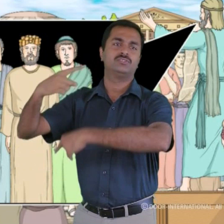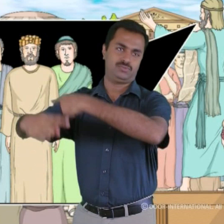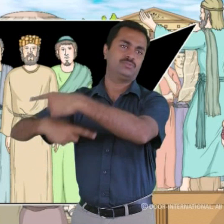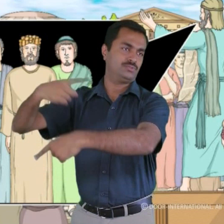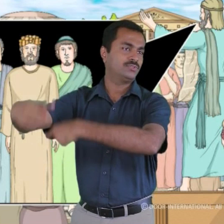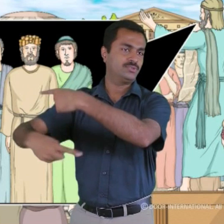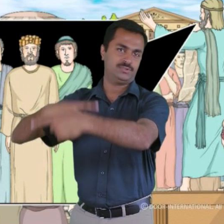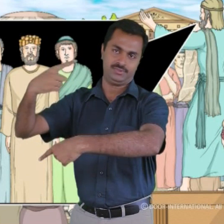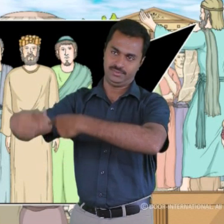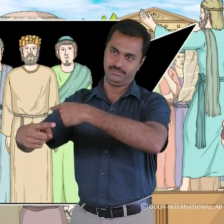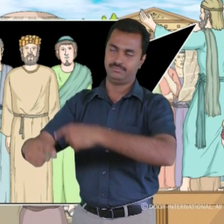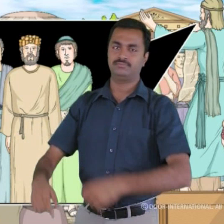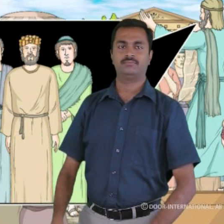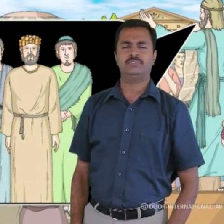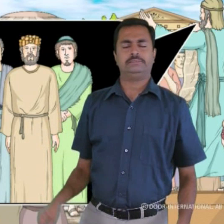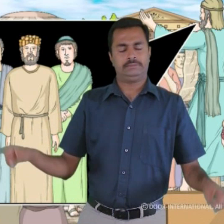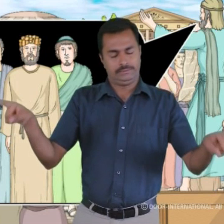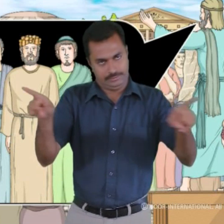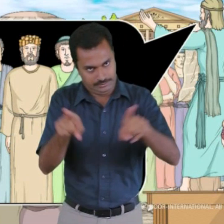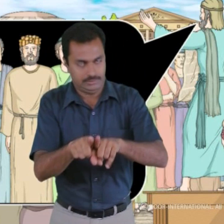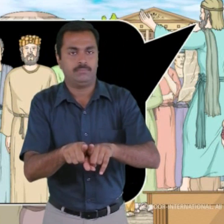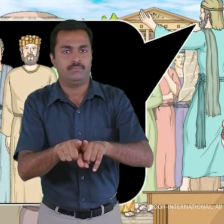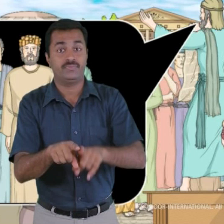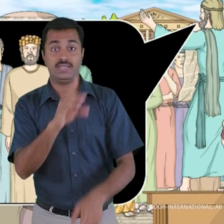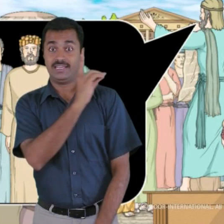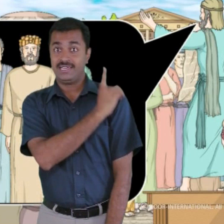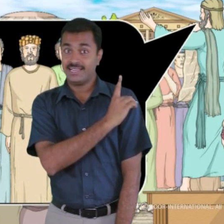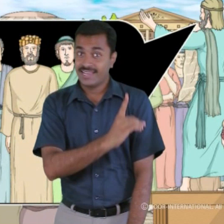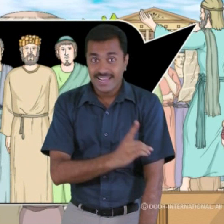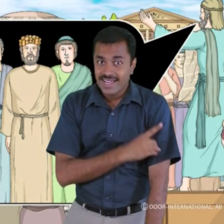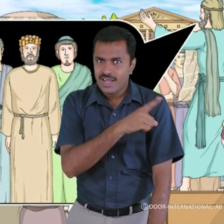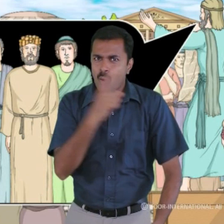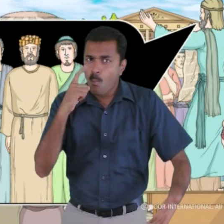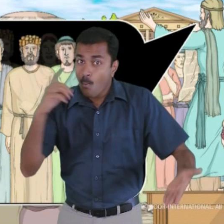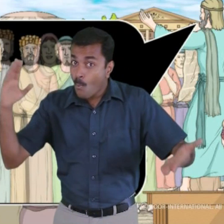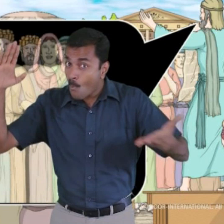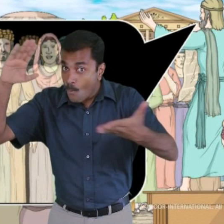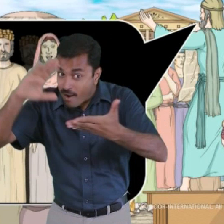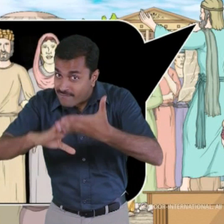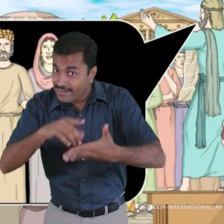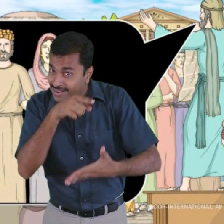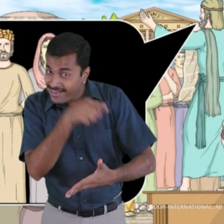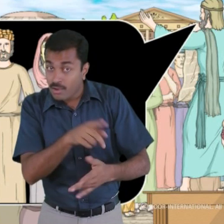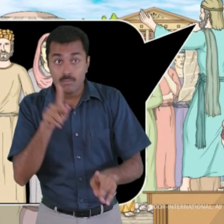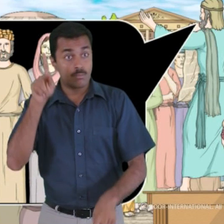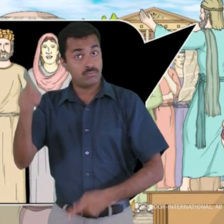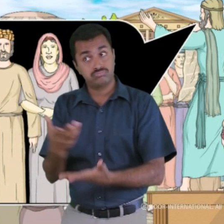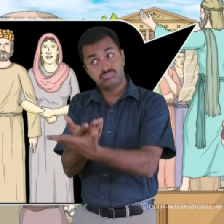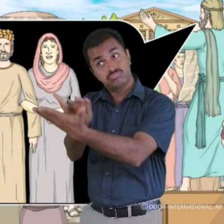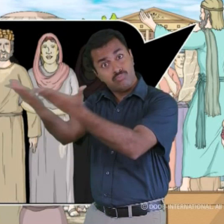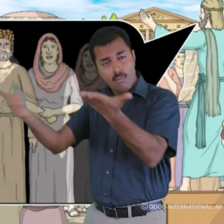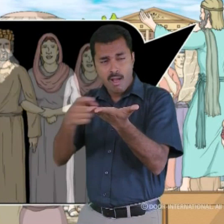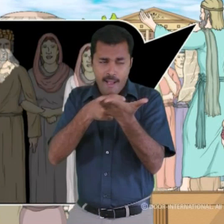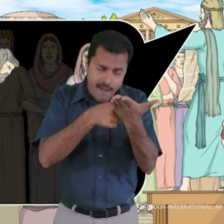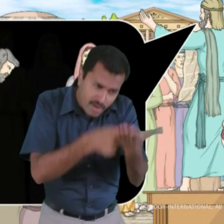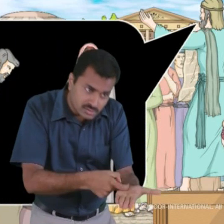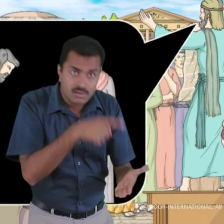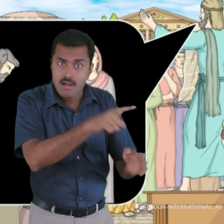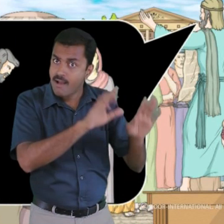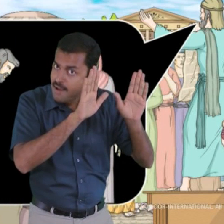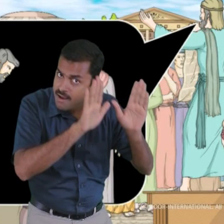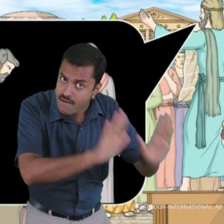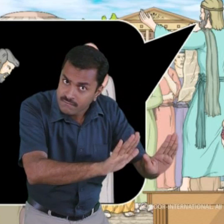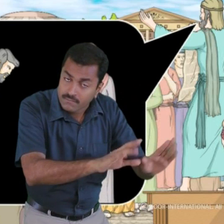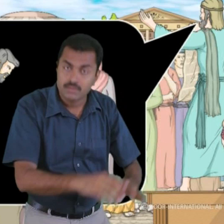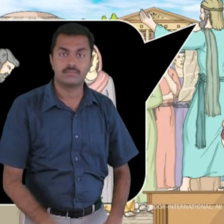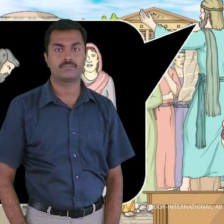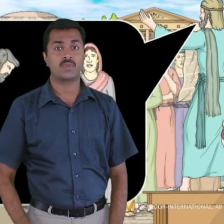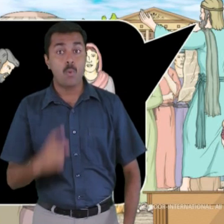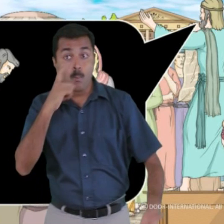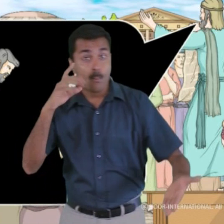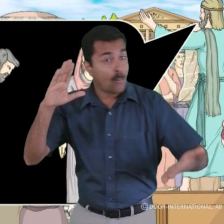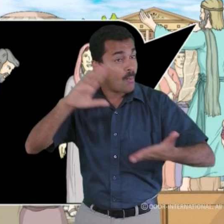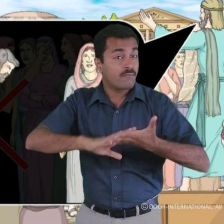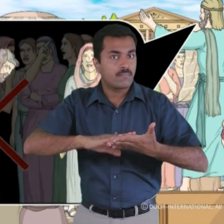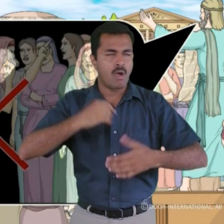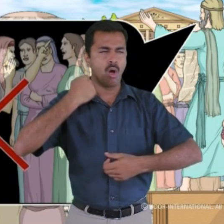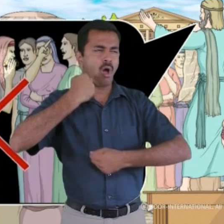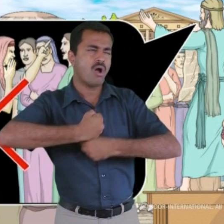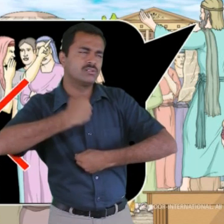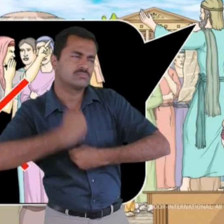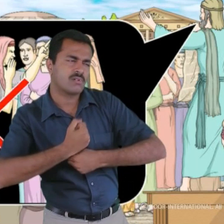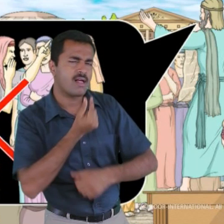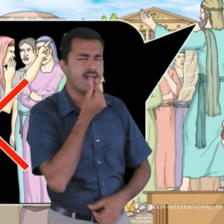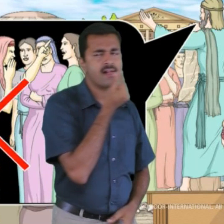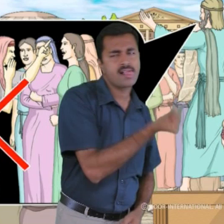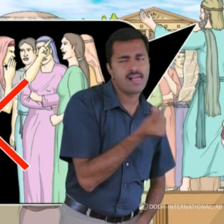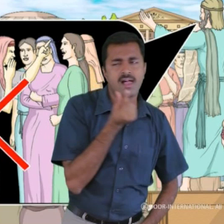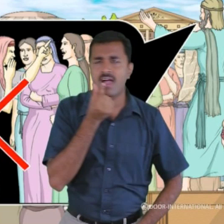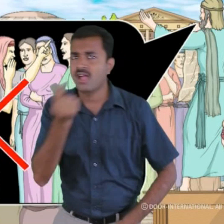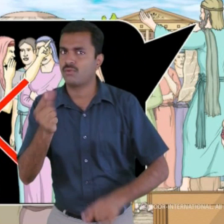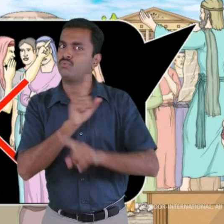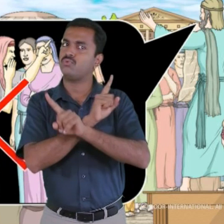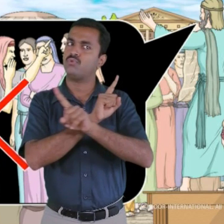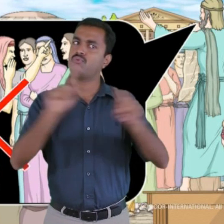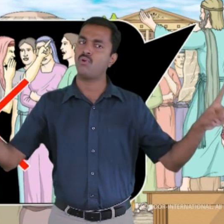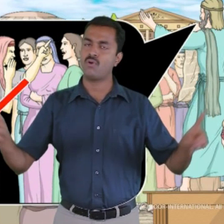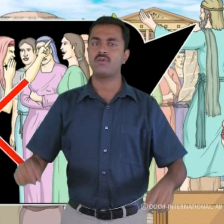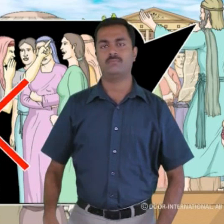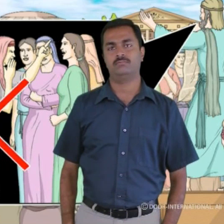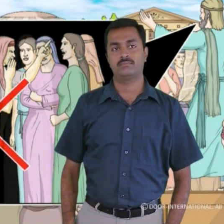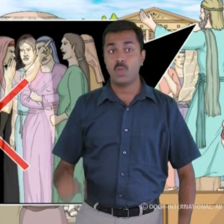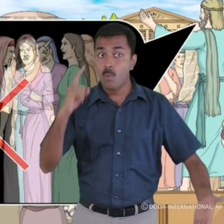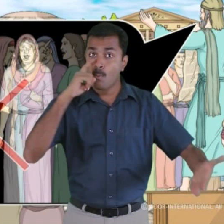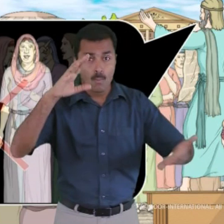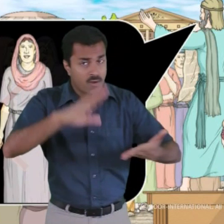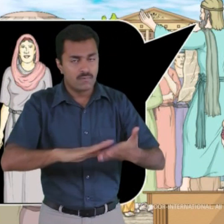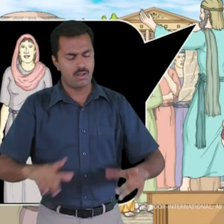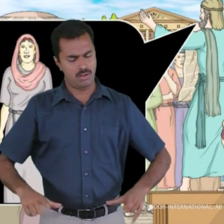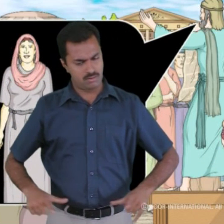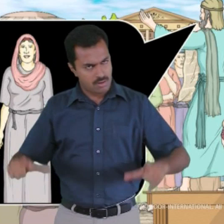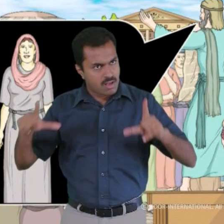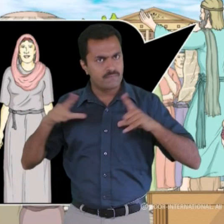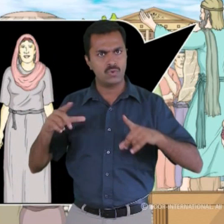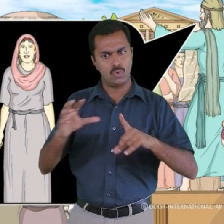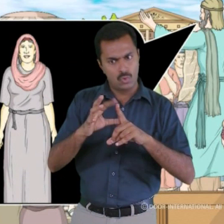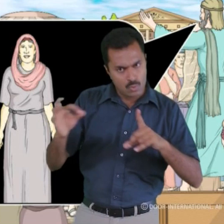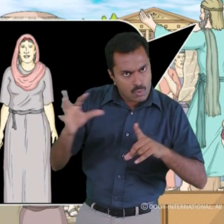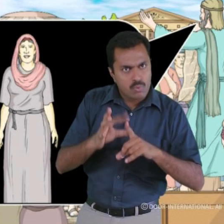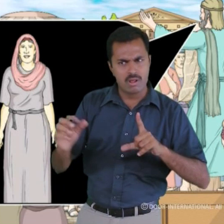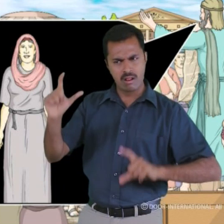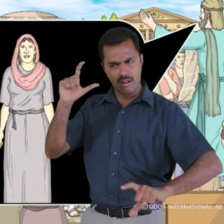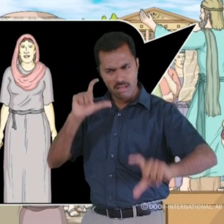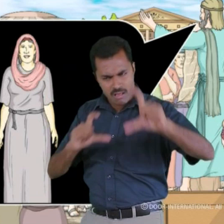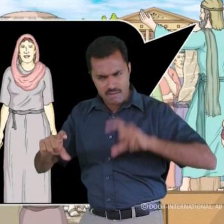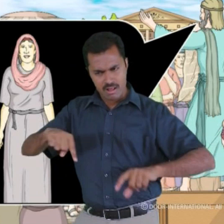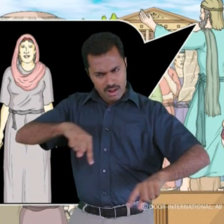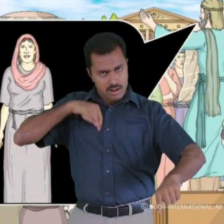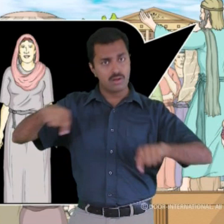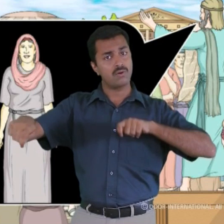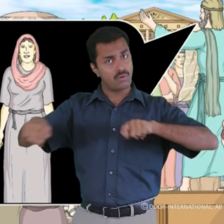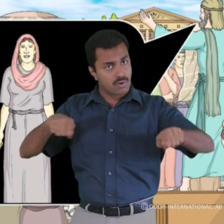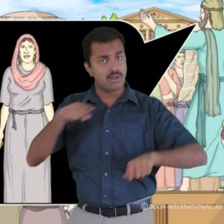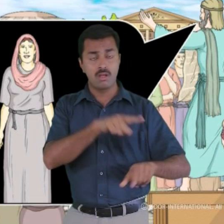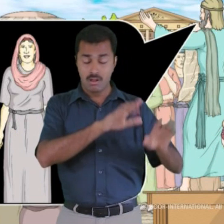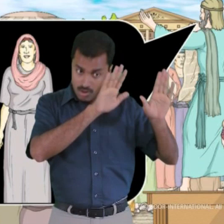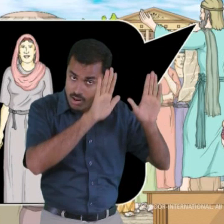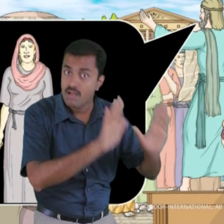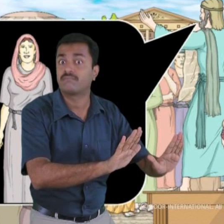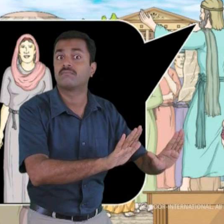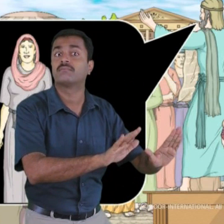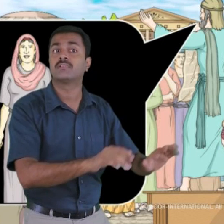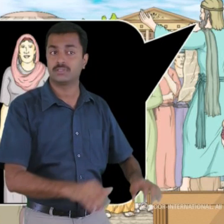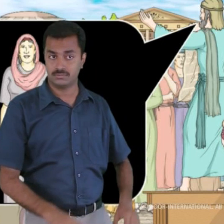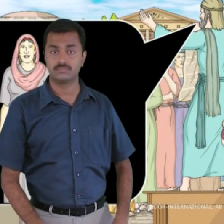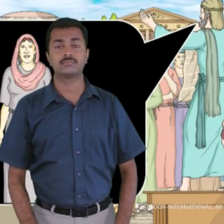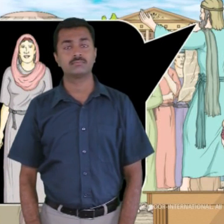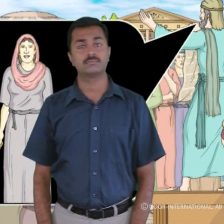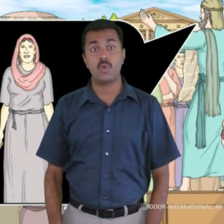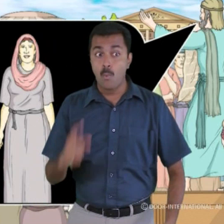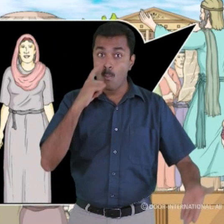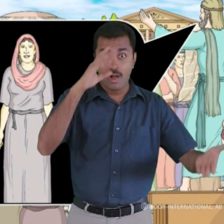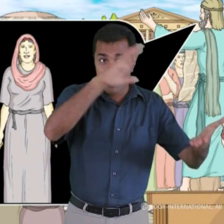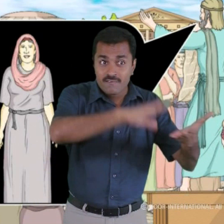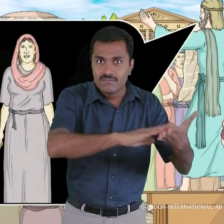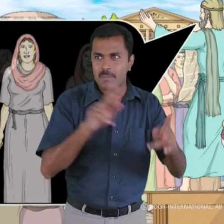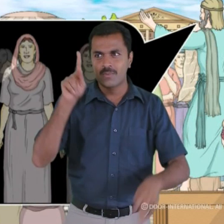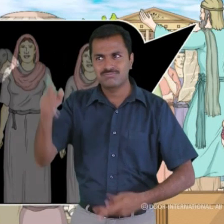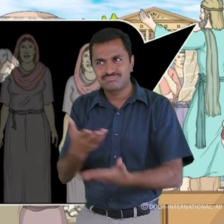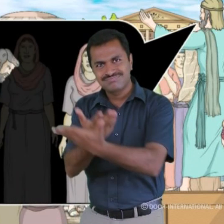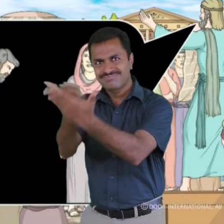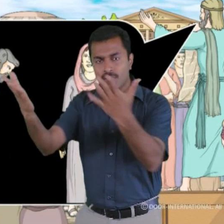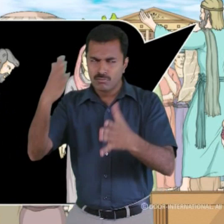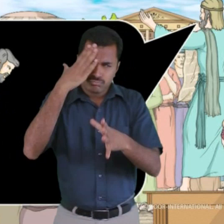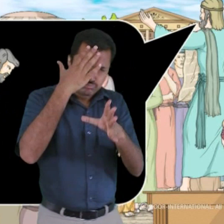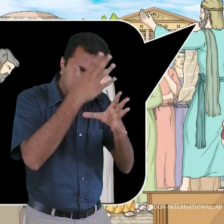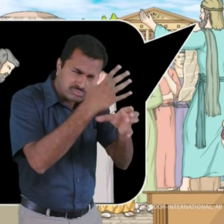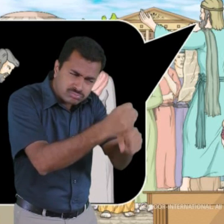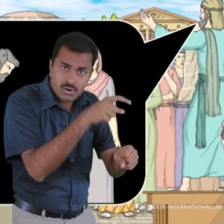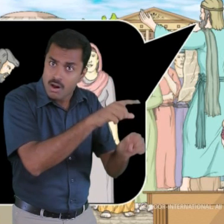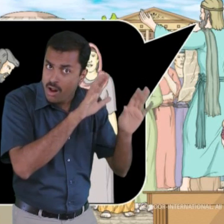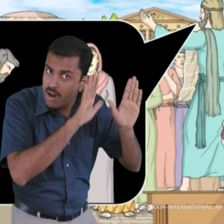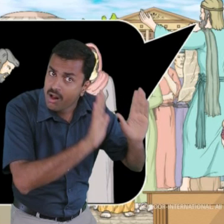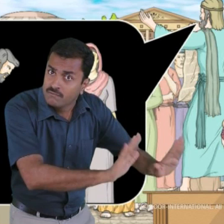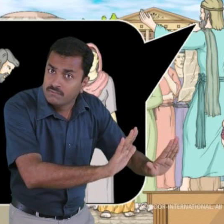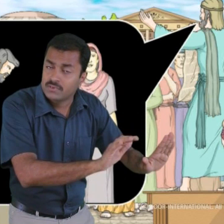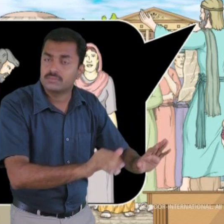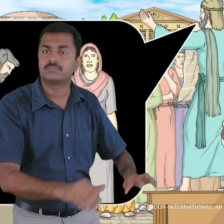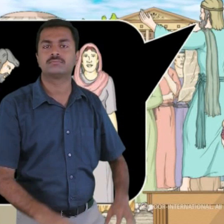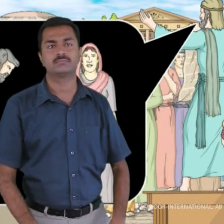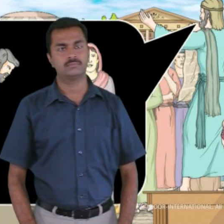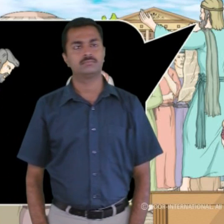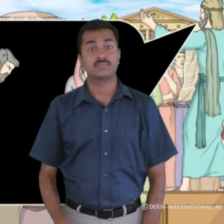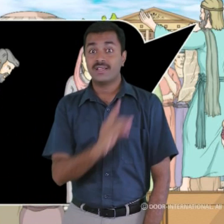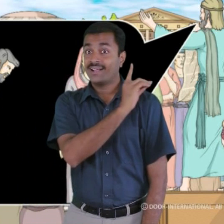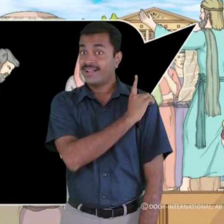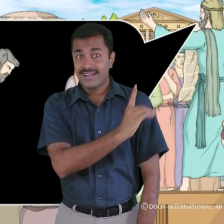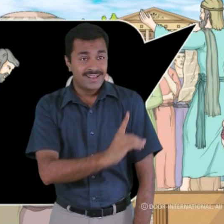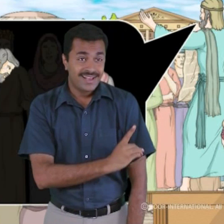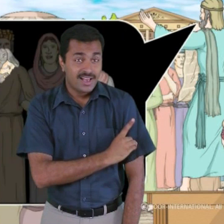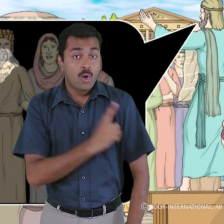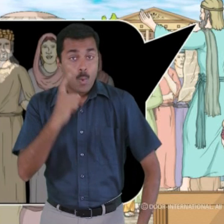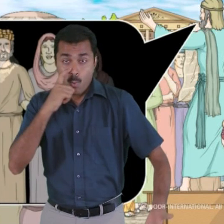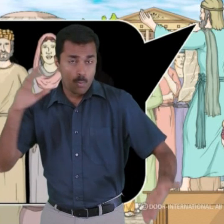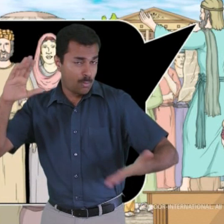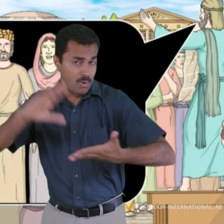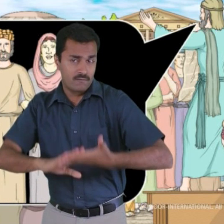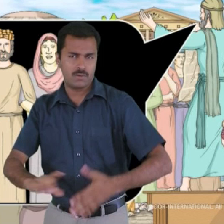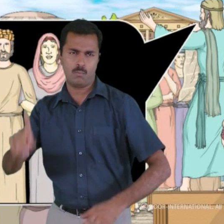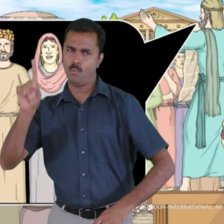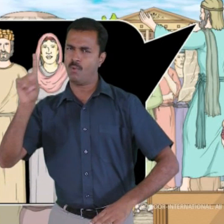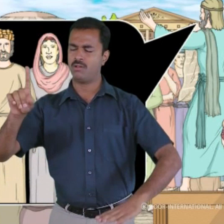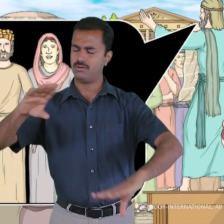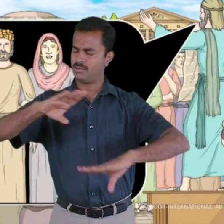In the same way, the women must be dignified, not slanderers, but temperate and faithful in all things.